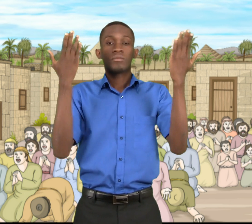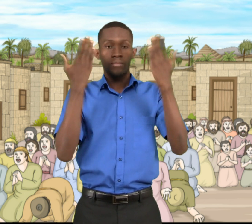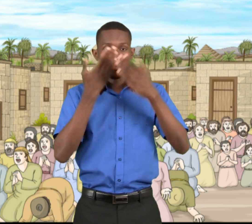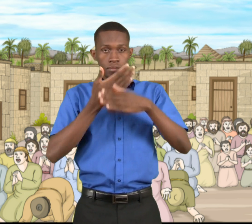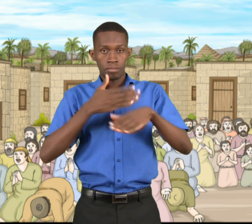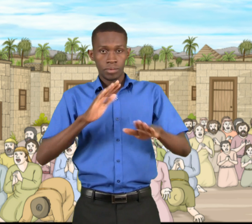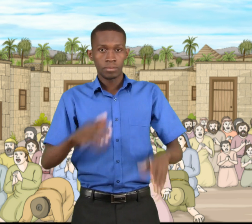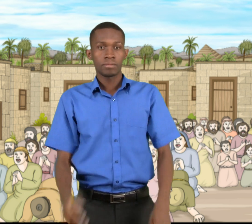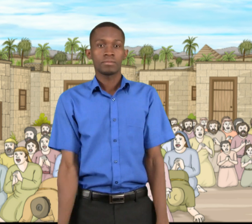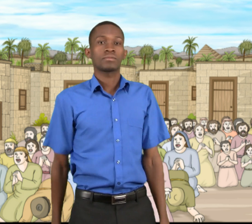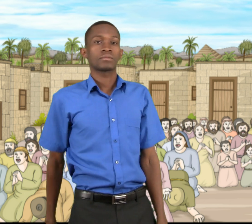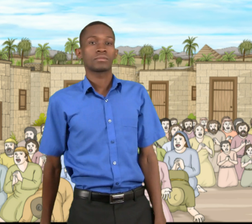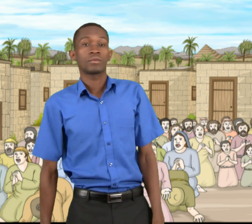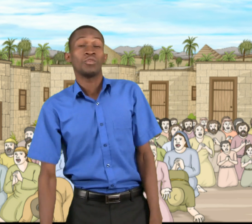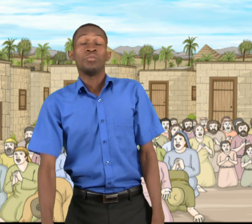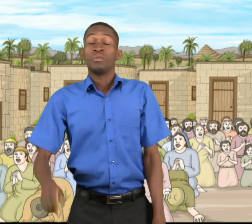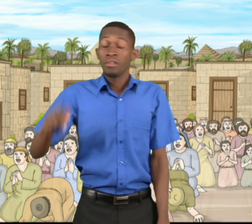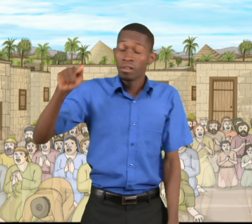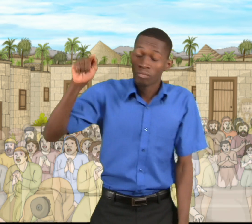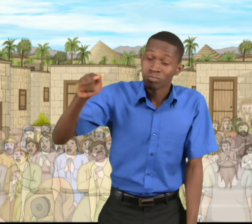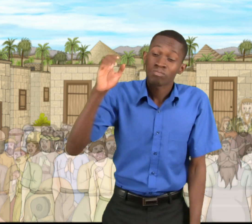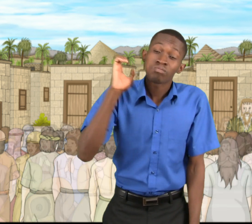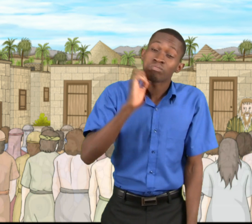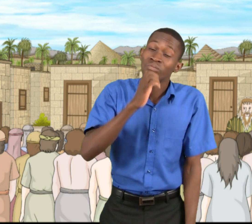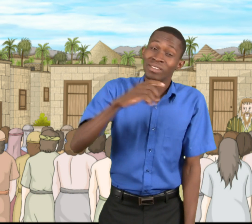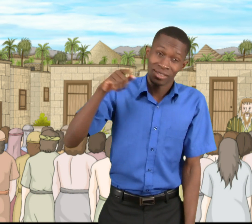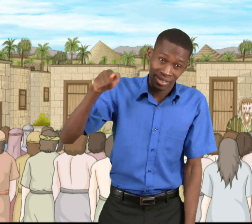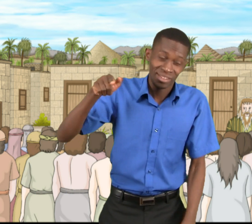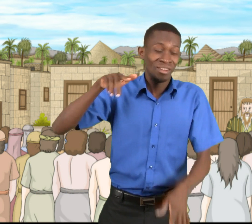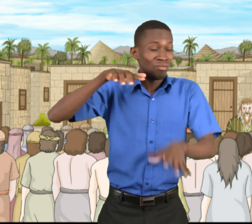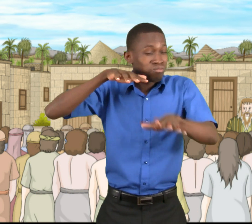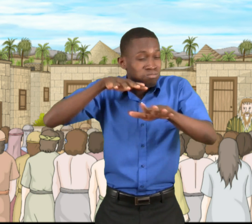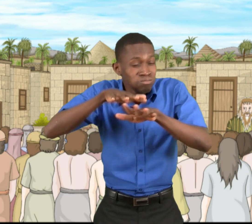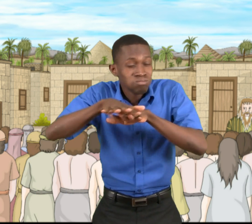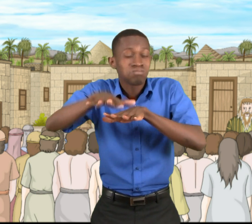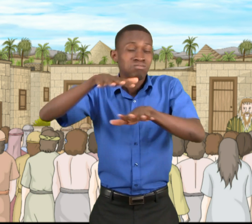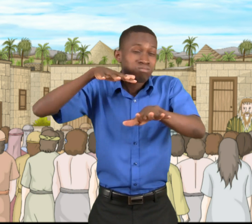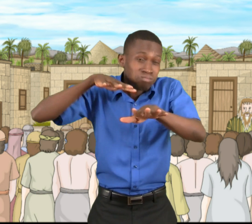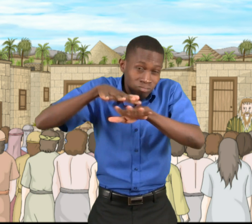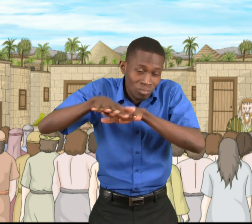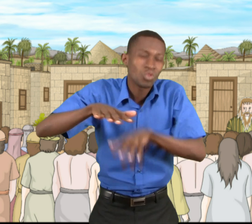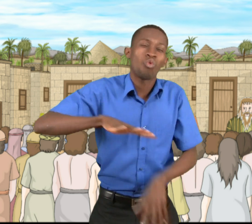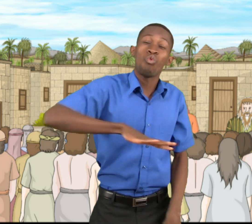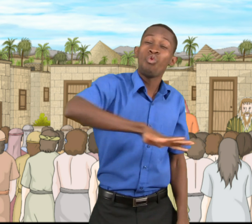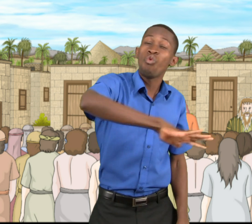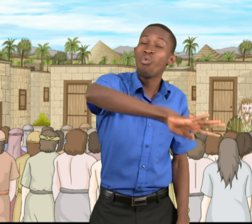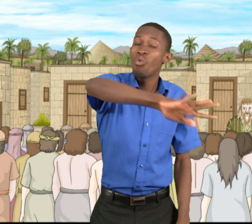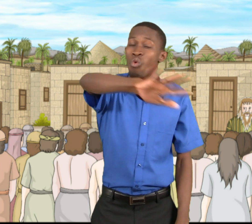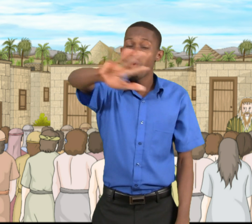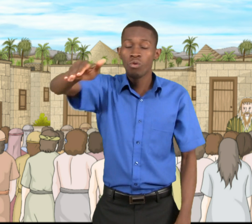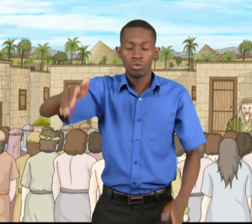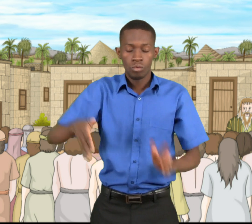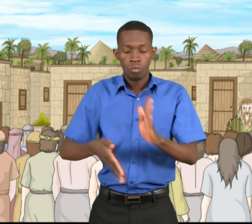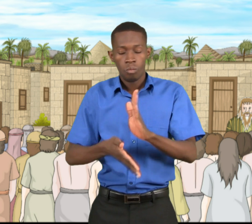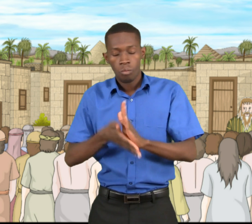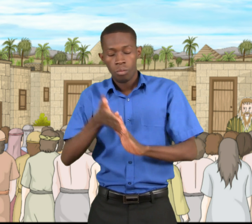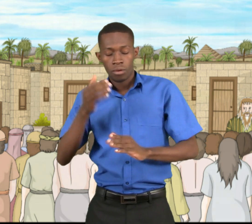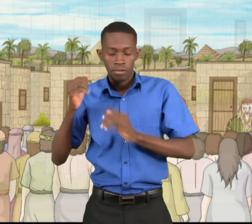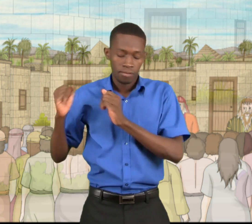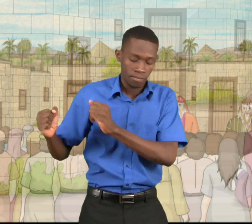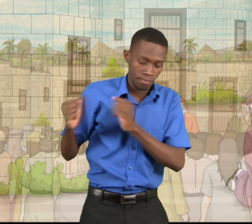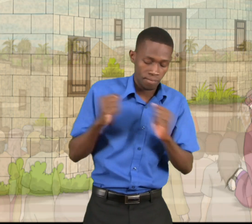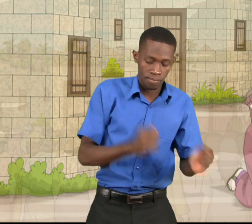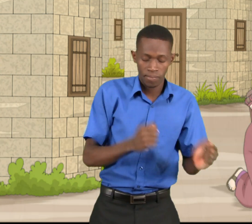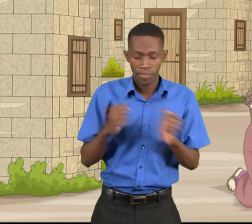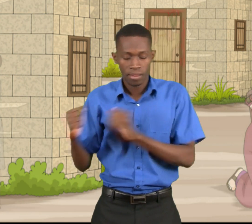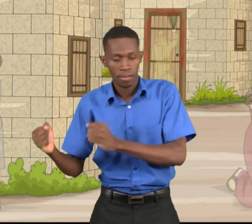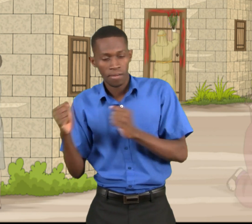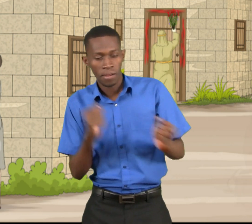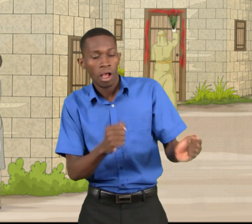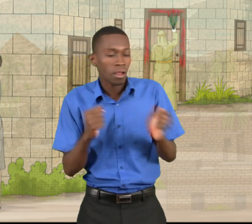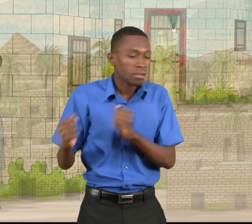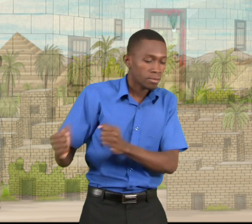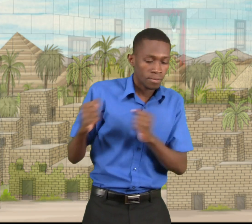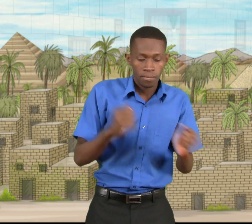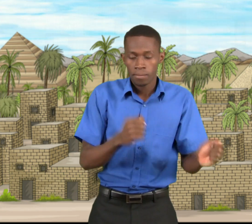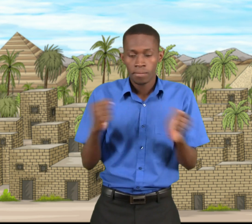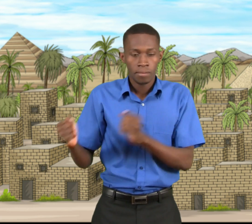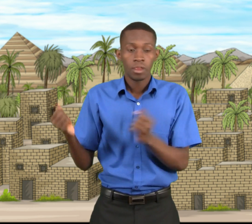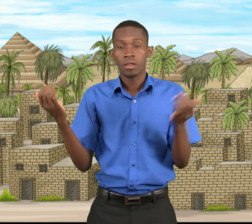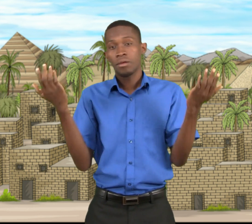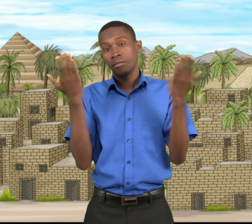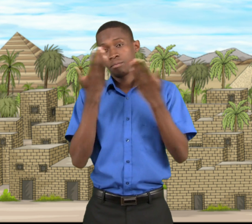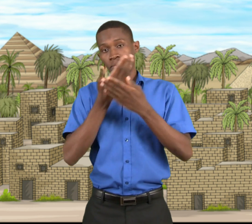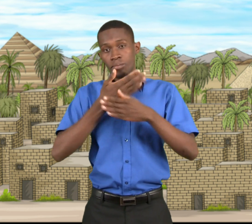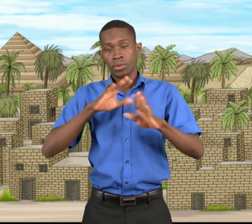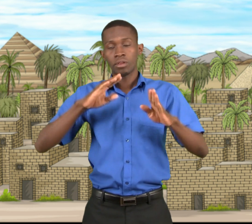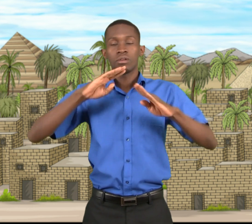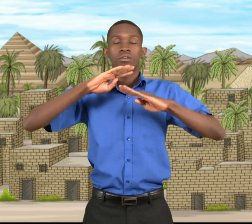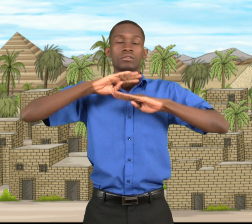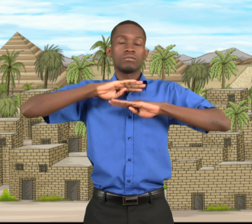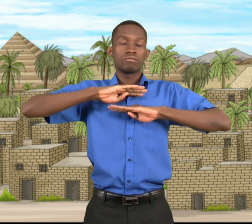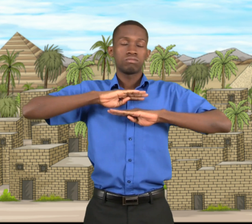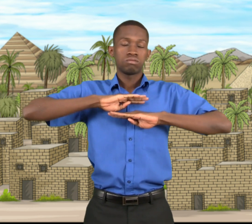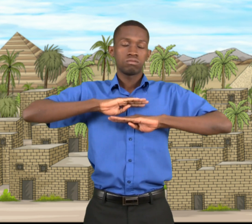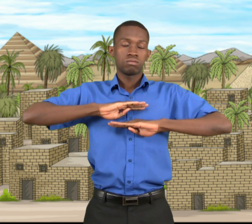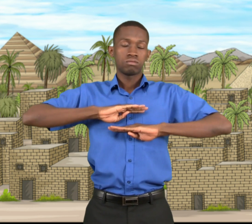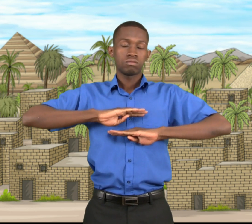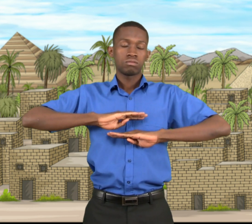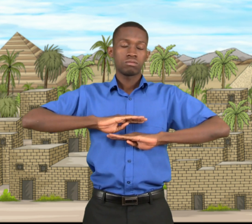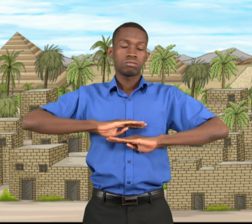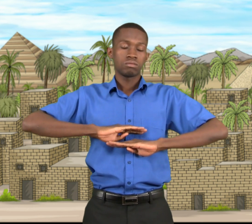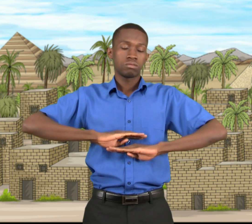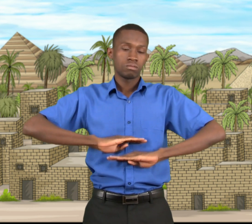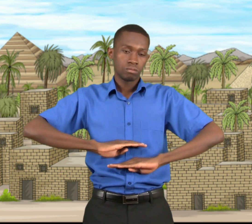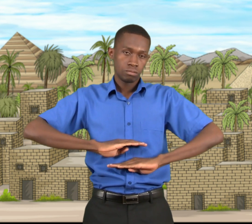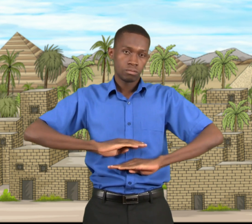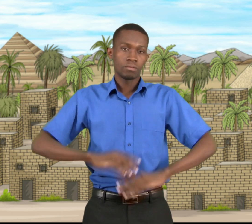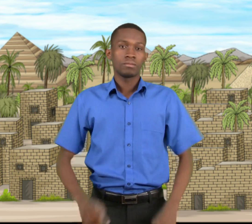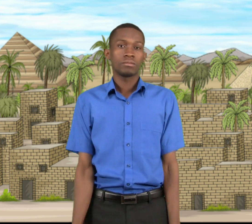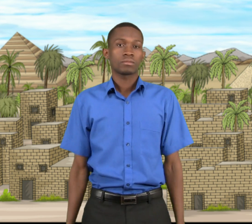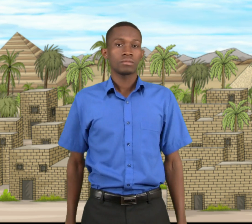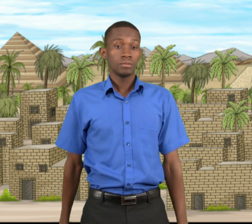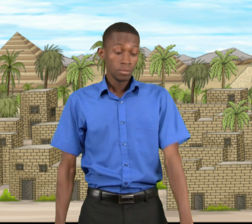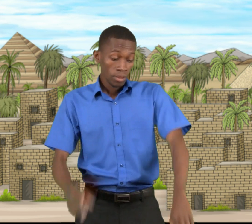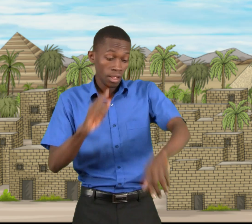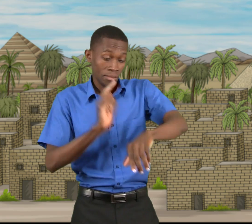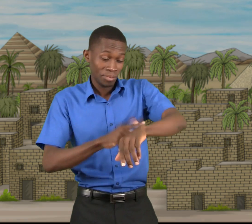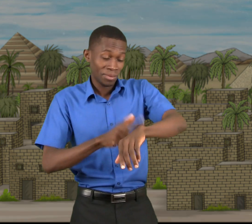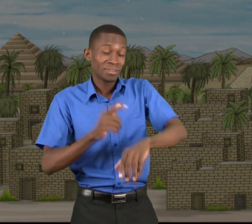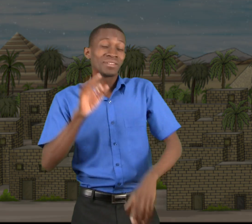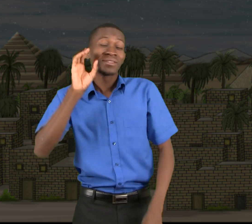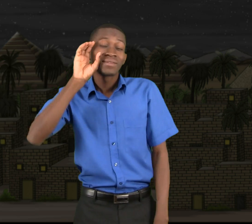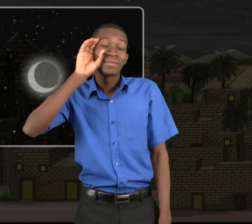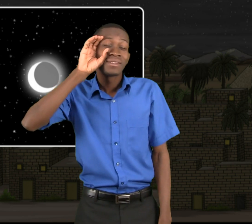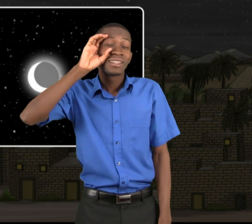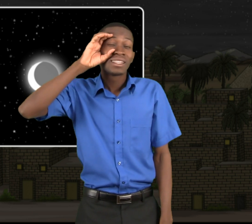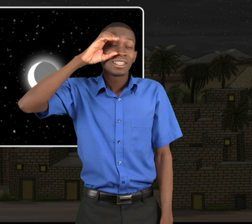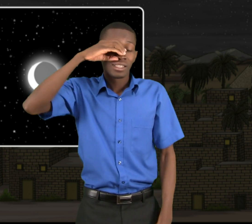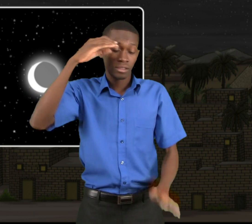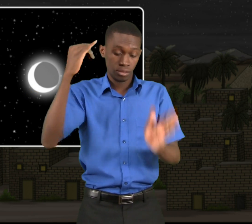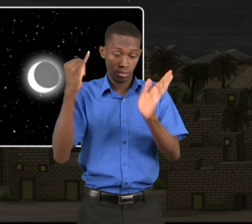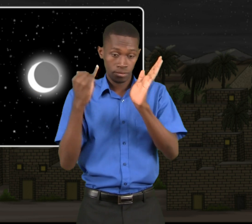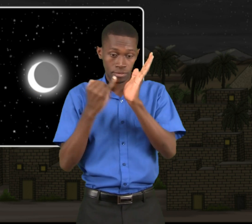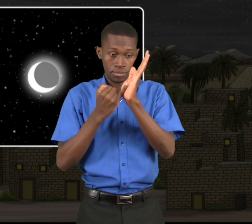And the Israelites went and did just what the LORD had commanded Moses and Aaron.